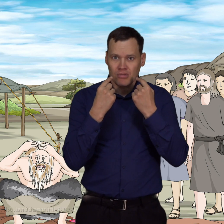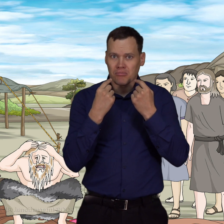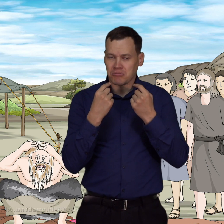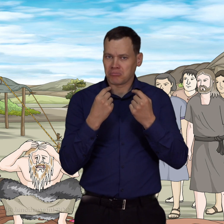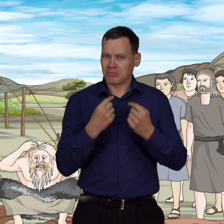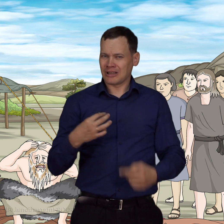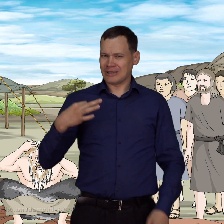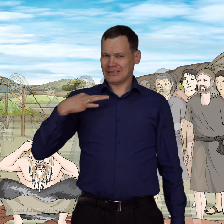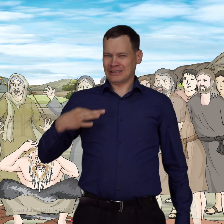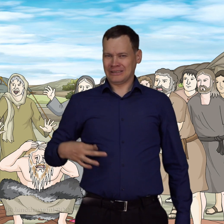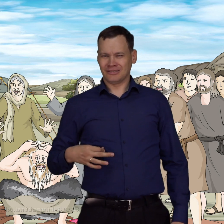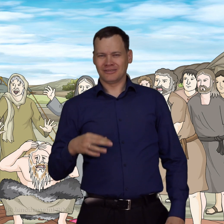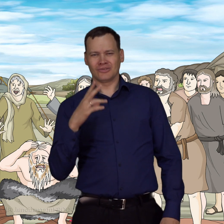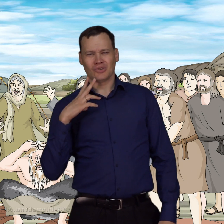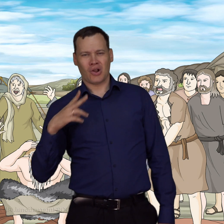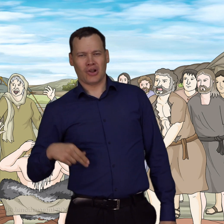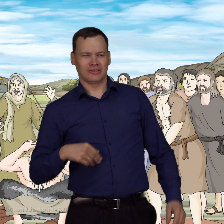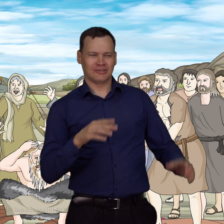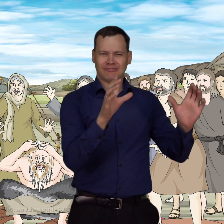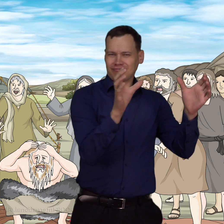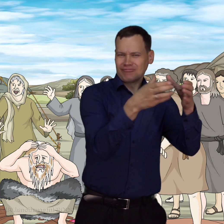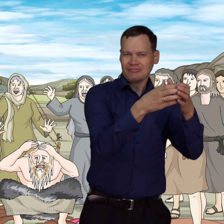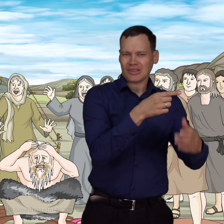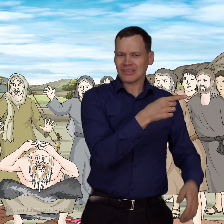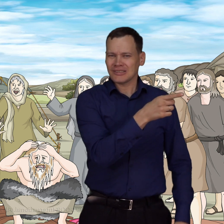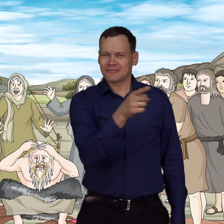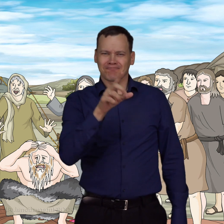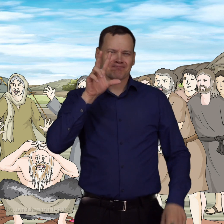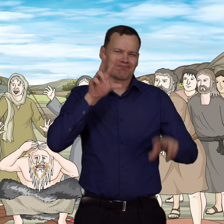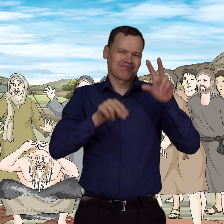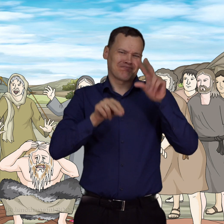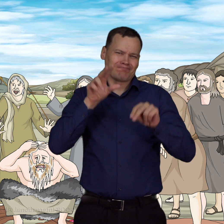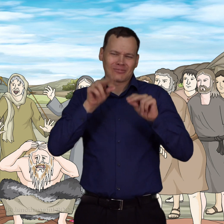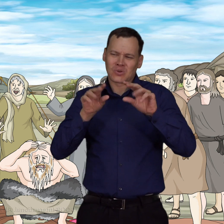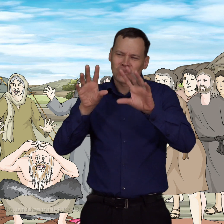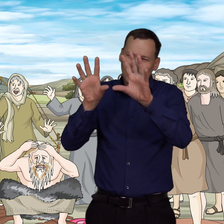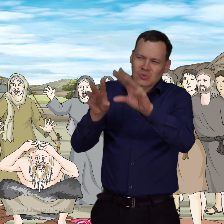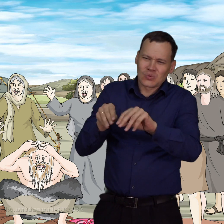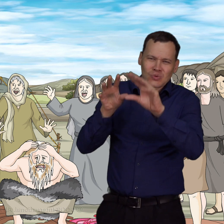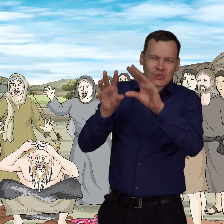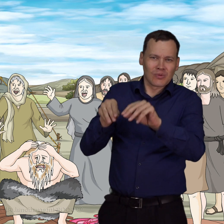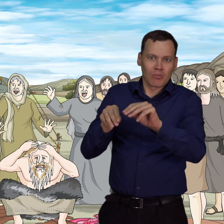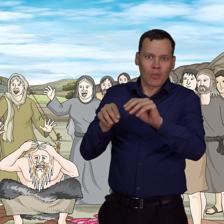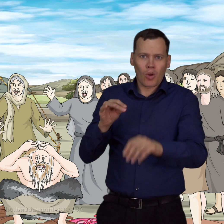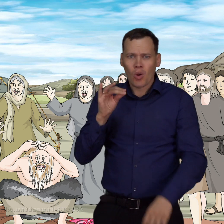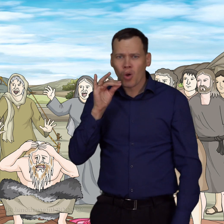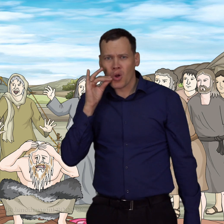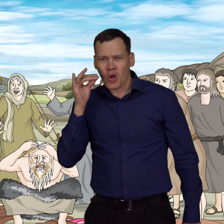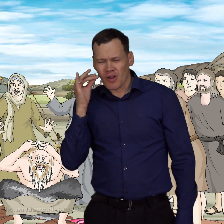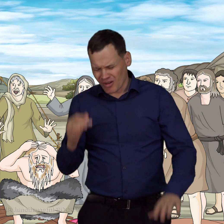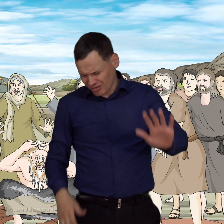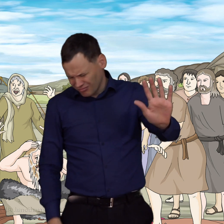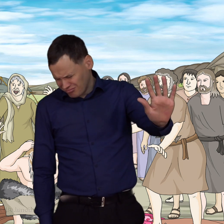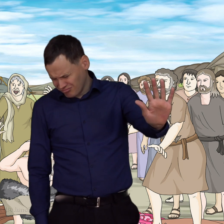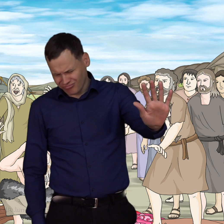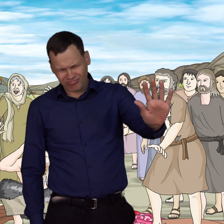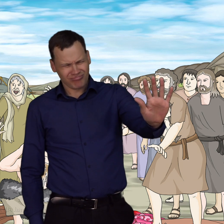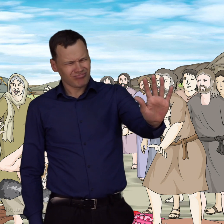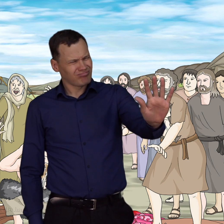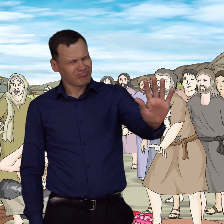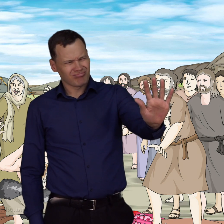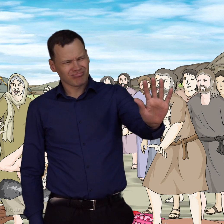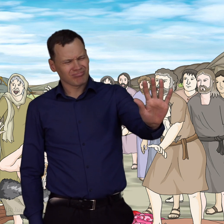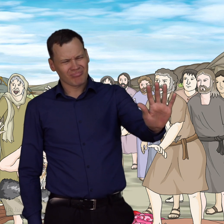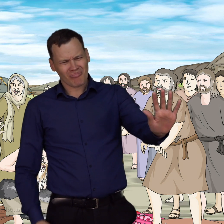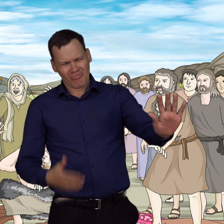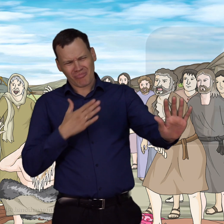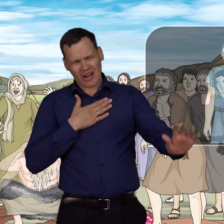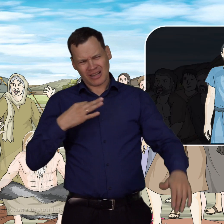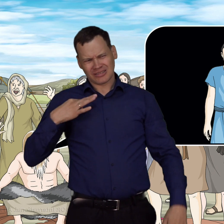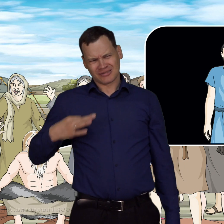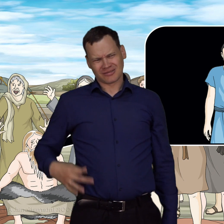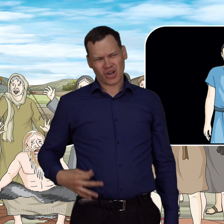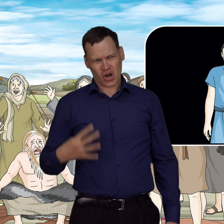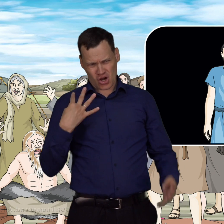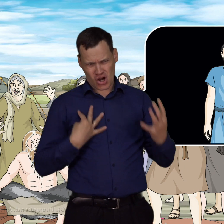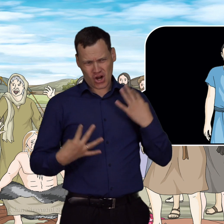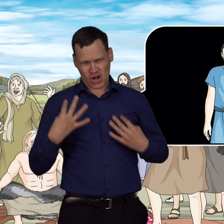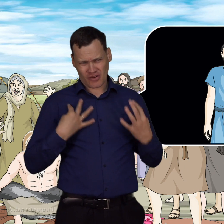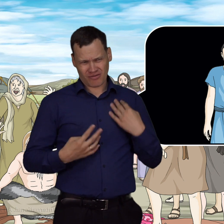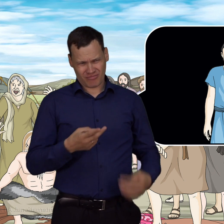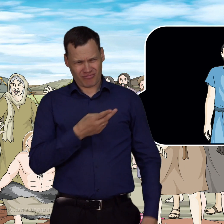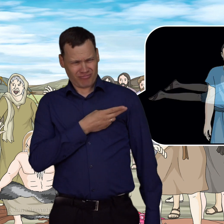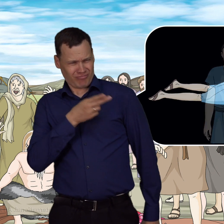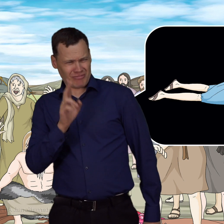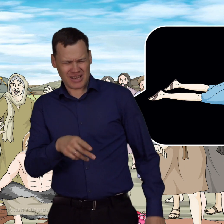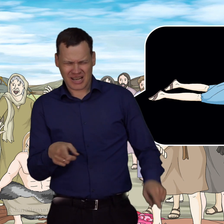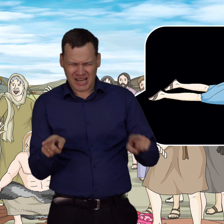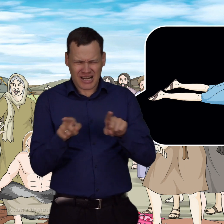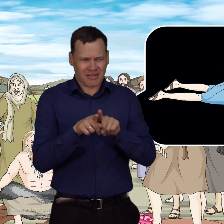All his sons and daughters tried to comfort him, but he refused to be comforted. “No,” he said.